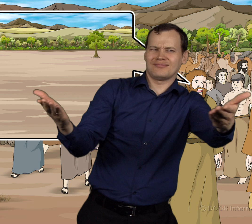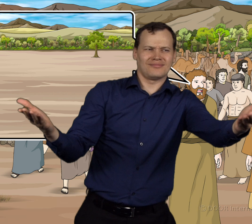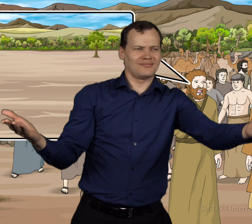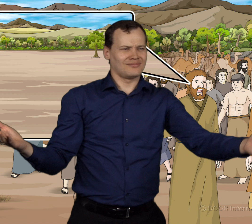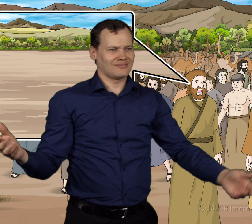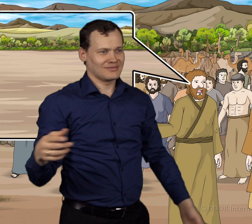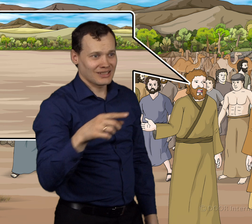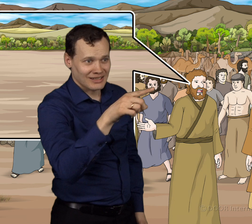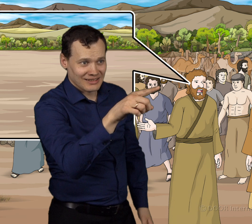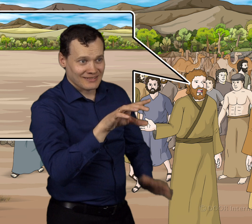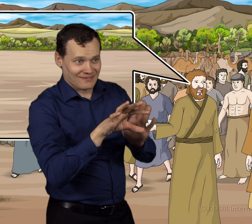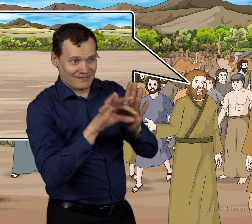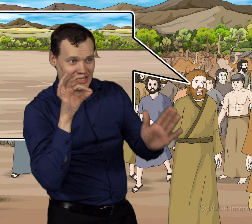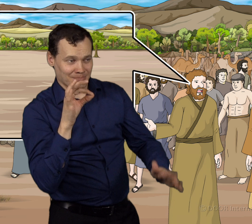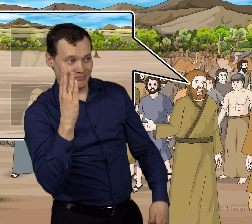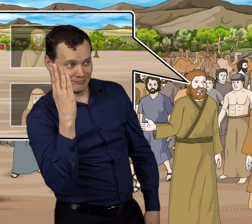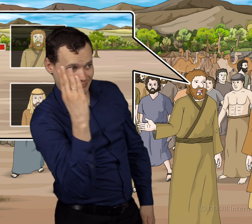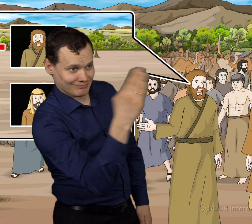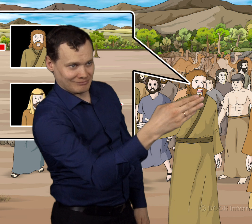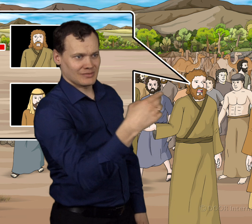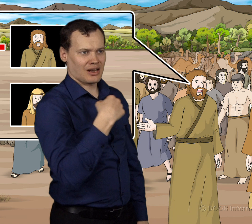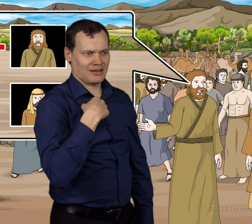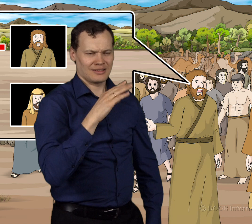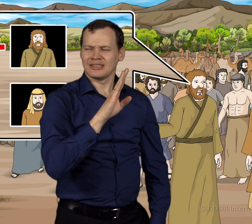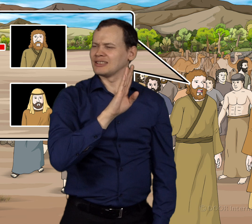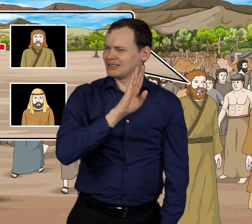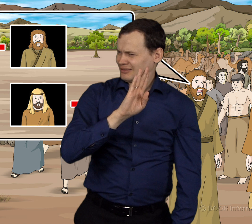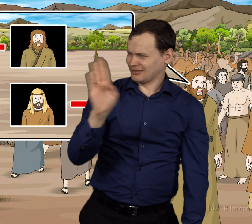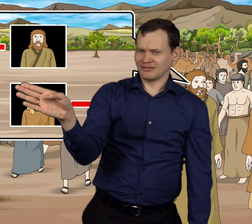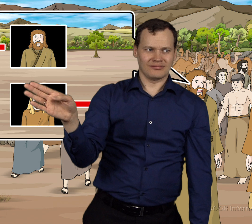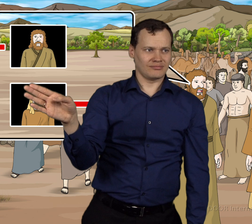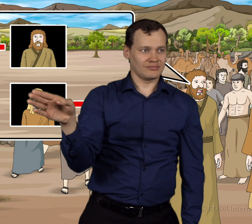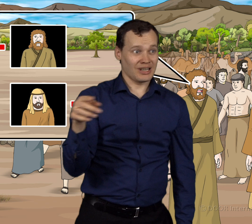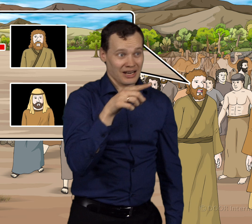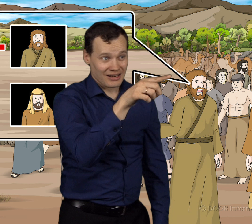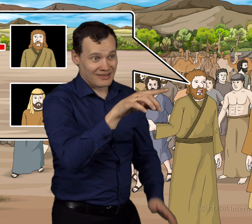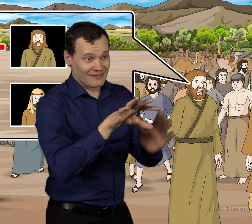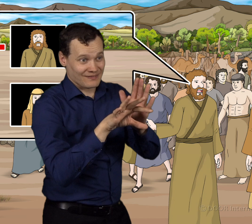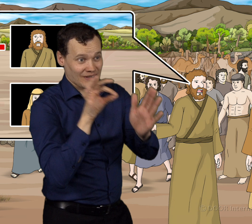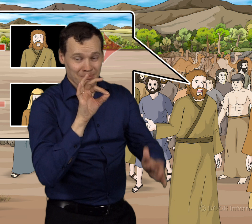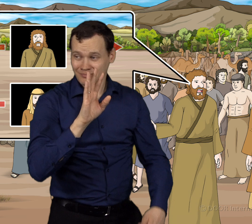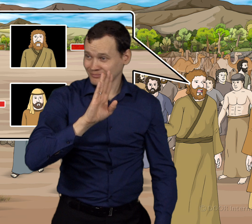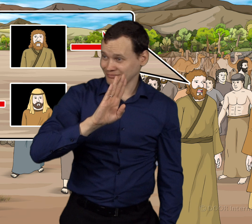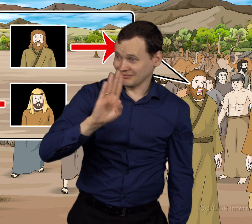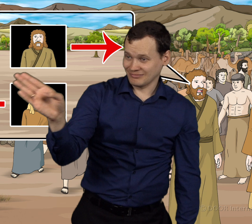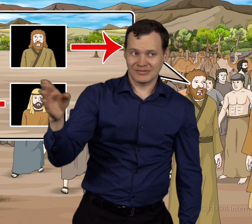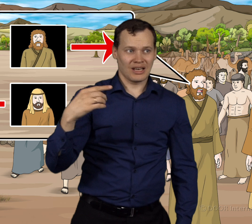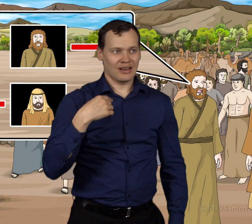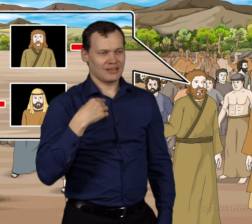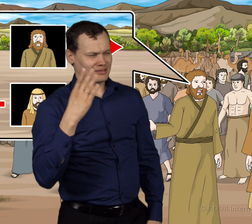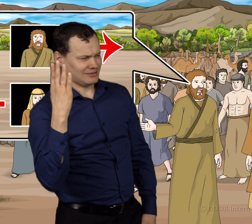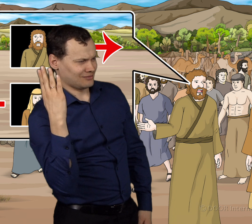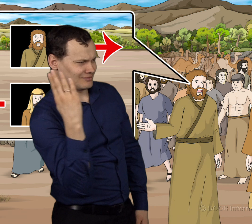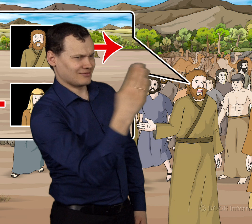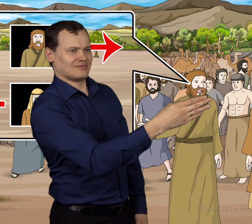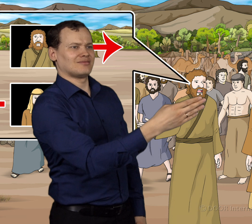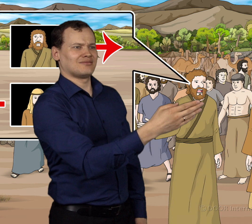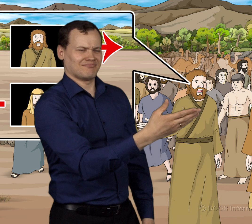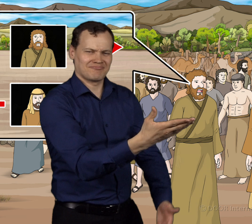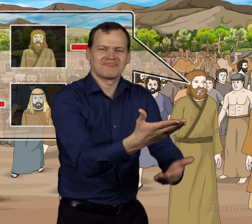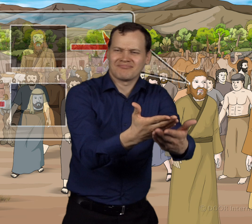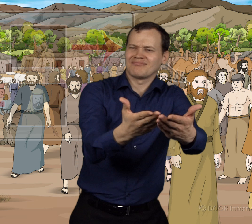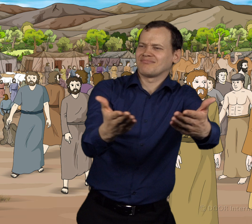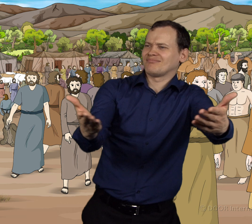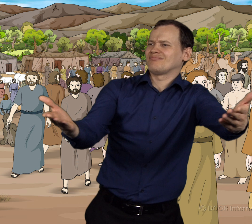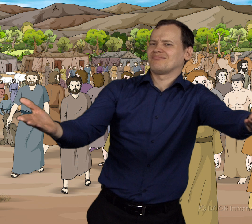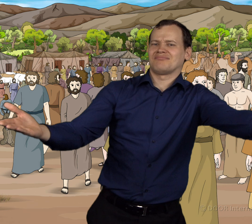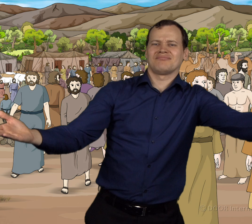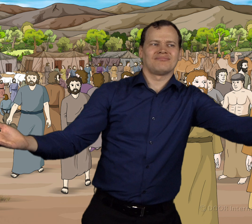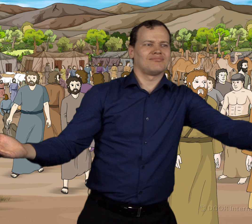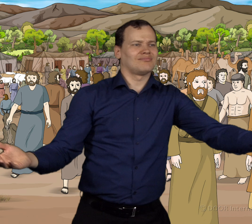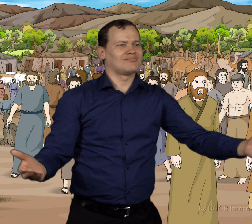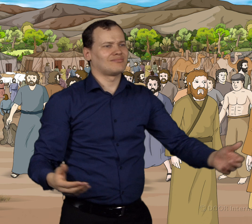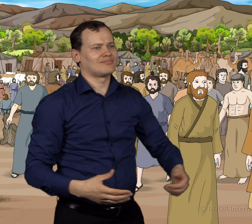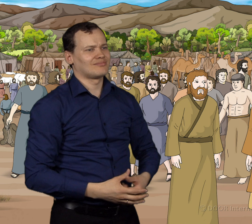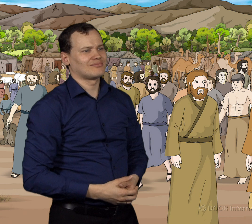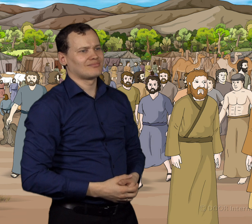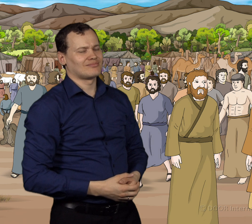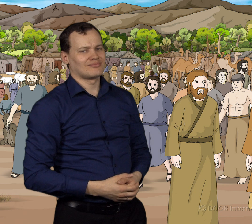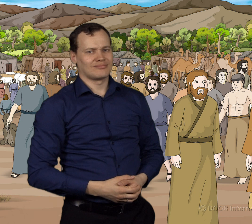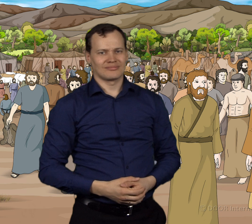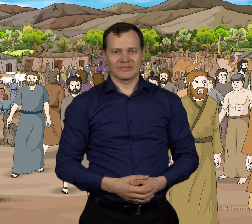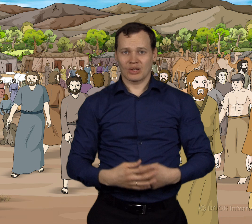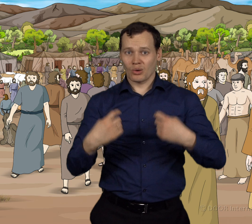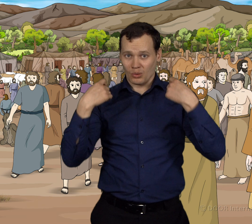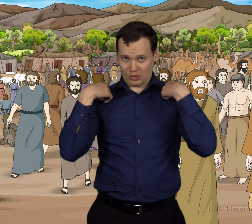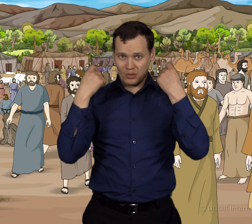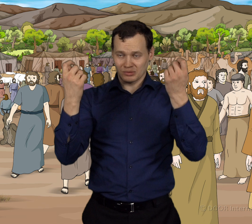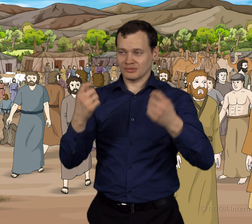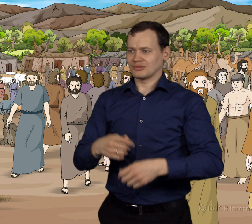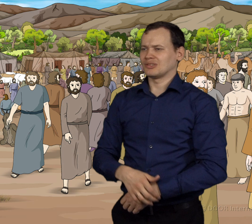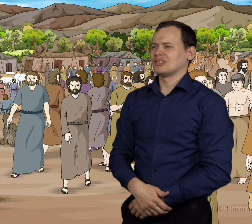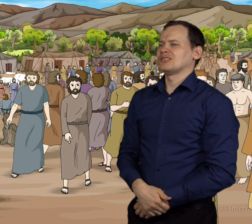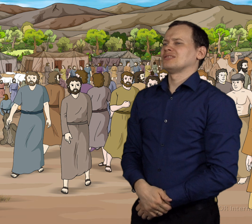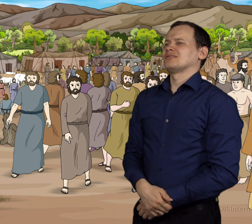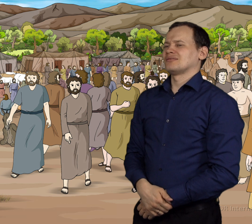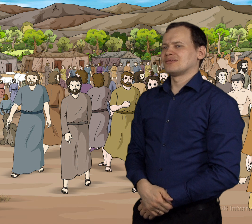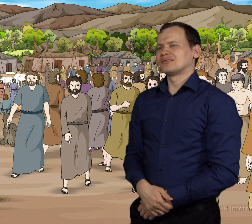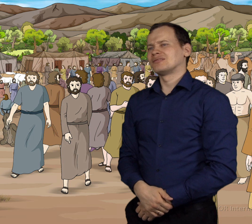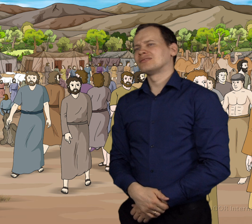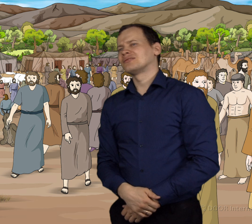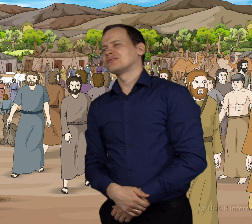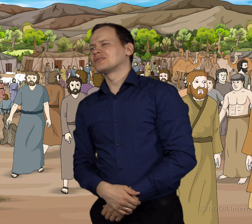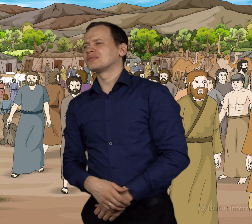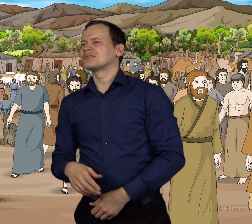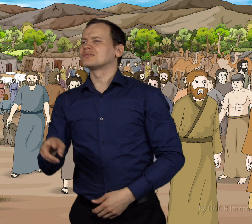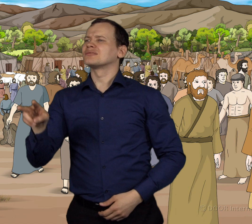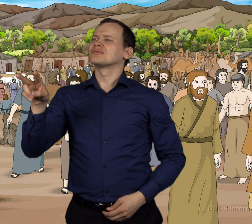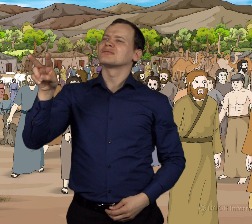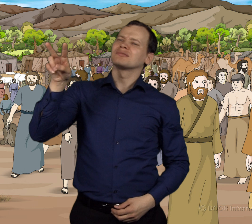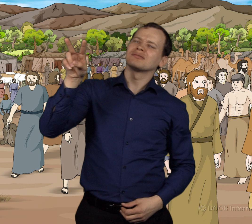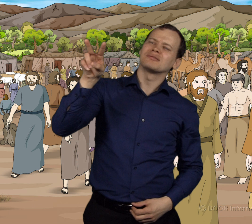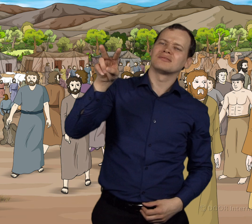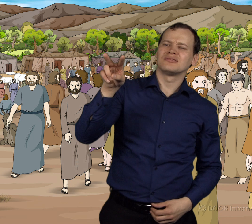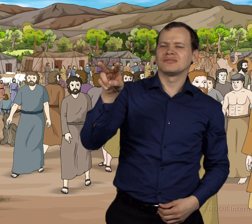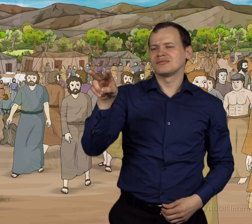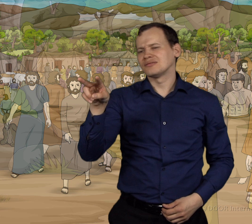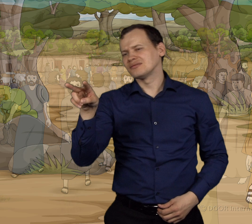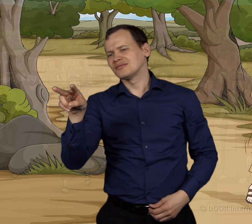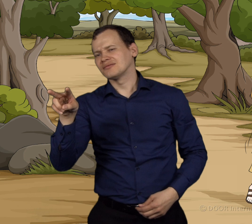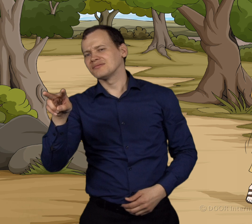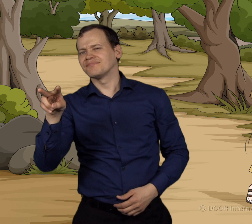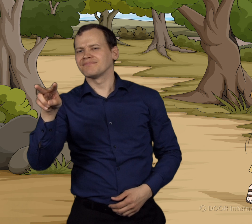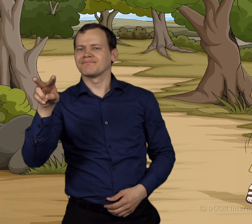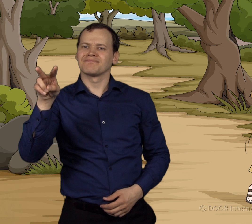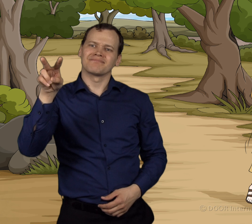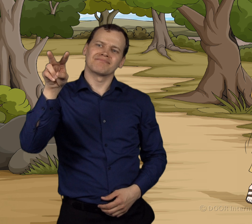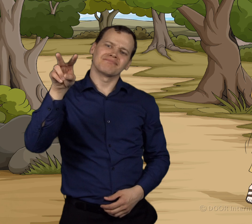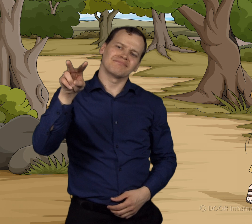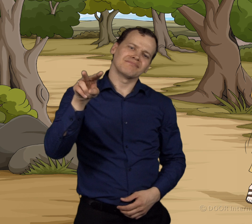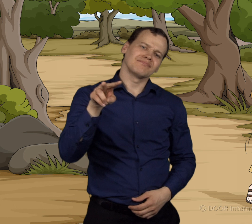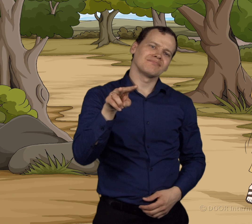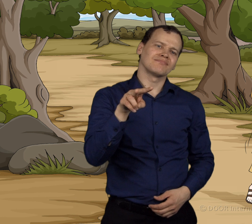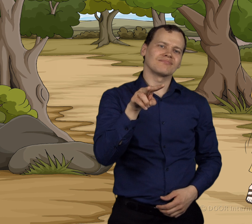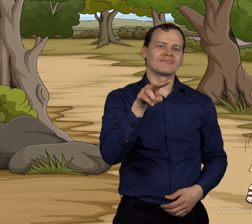If you go to the left, I will go to the right; if you go to the right, I will go to the left.”